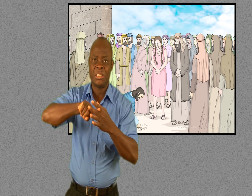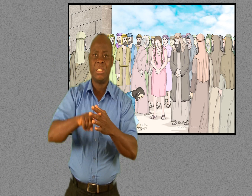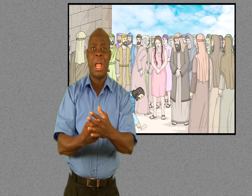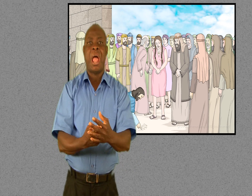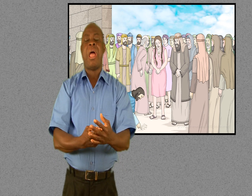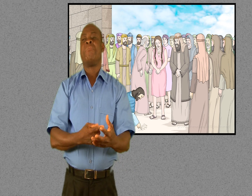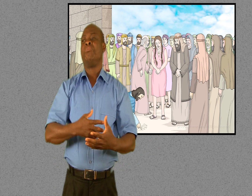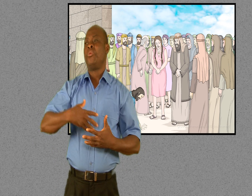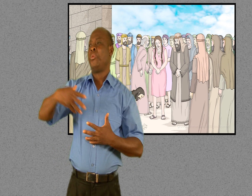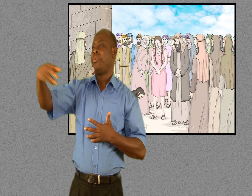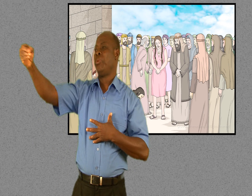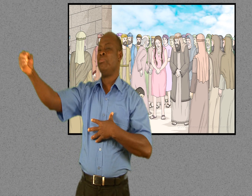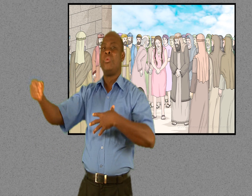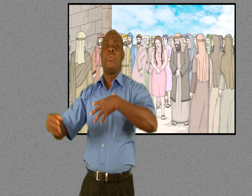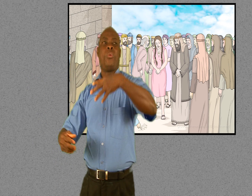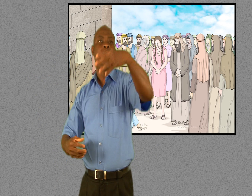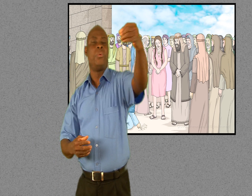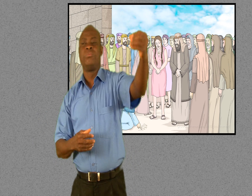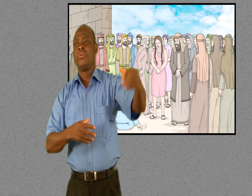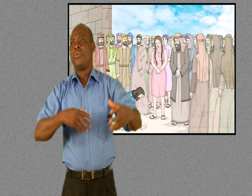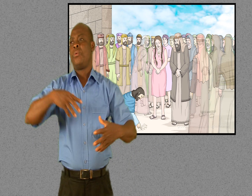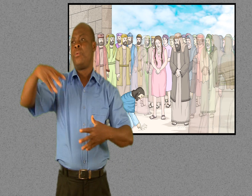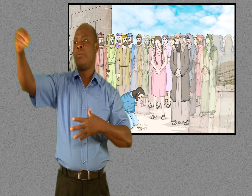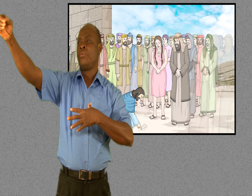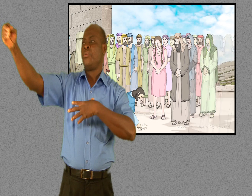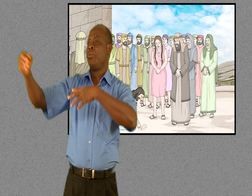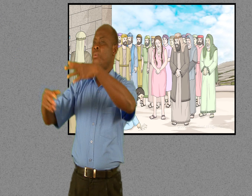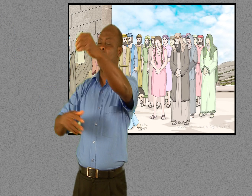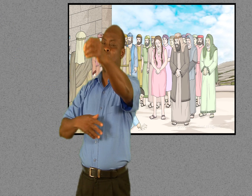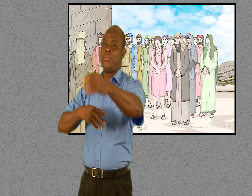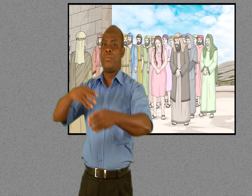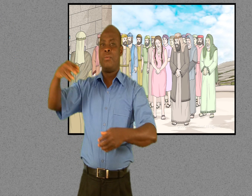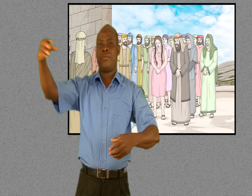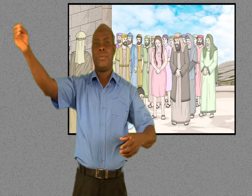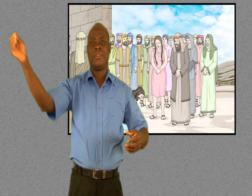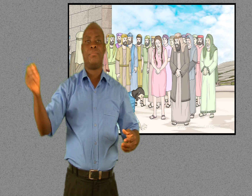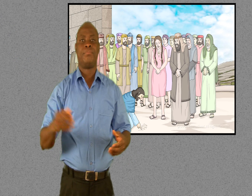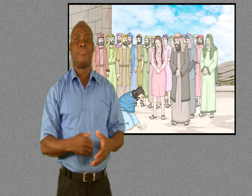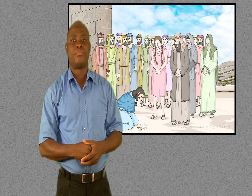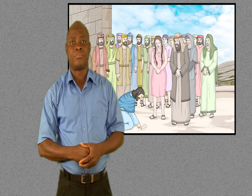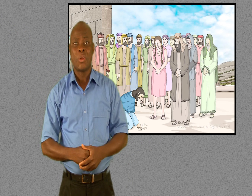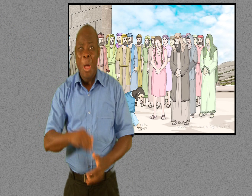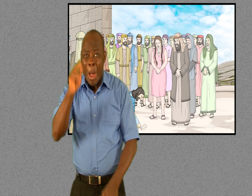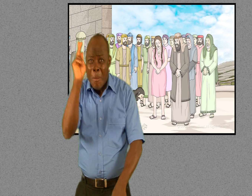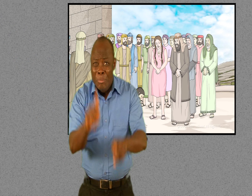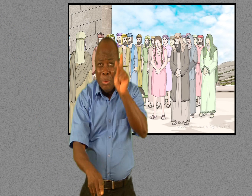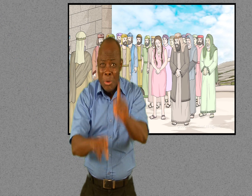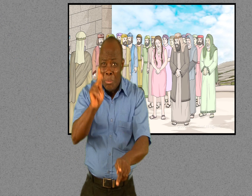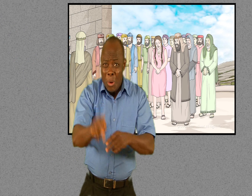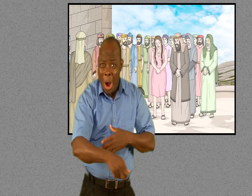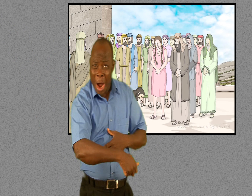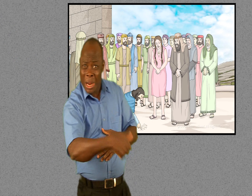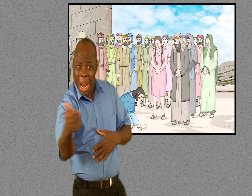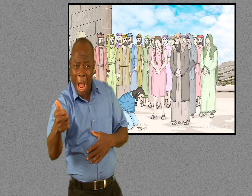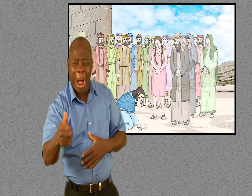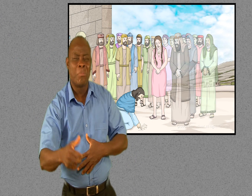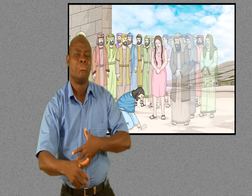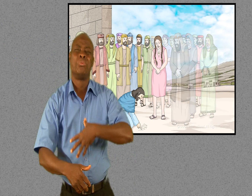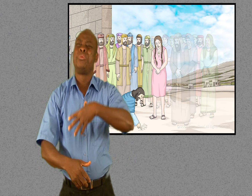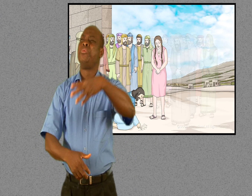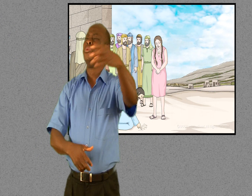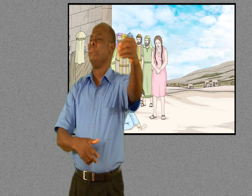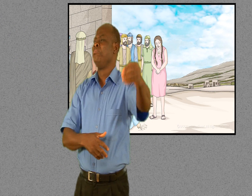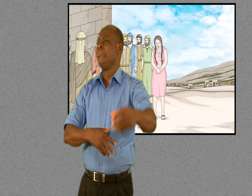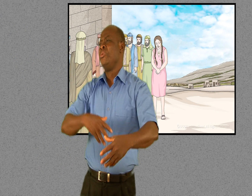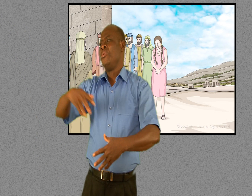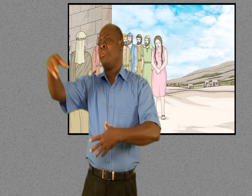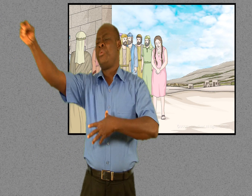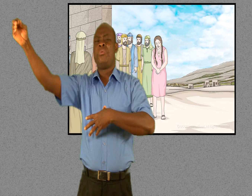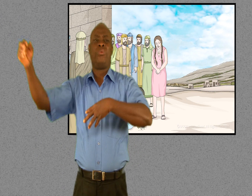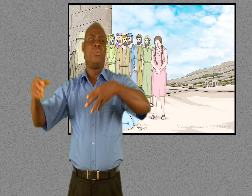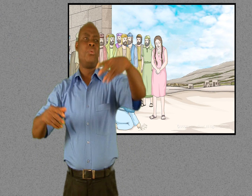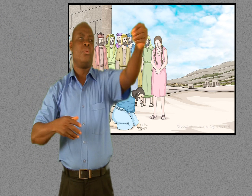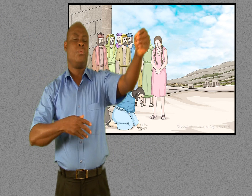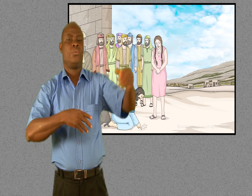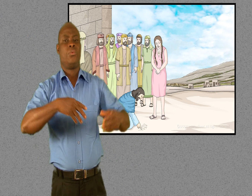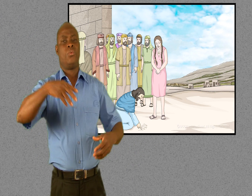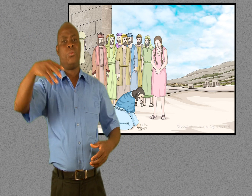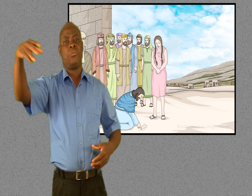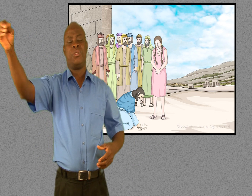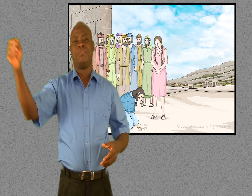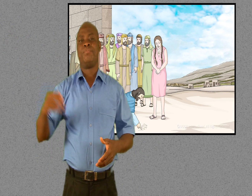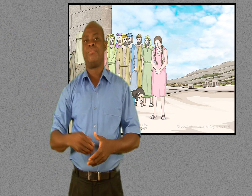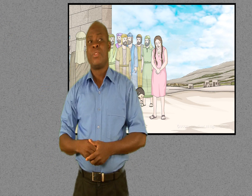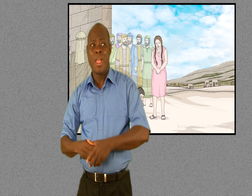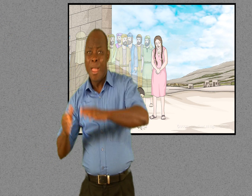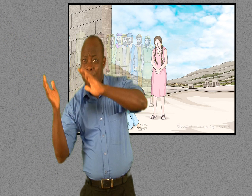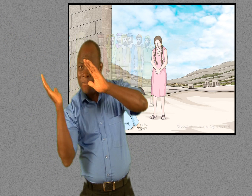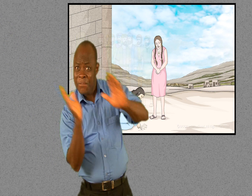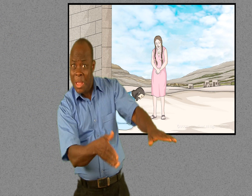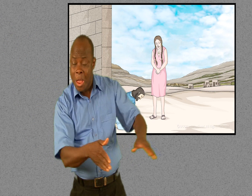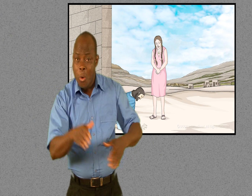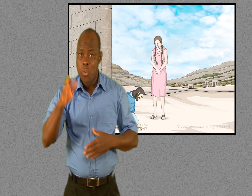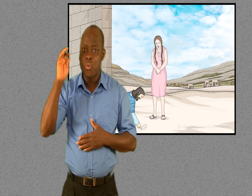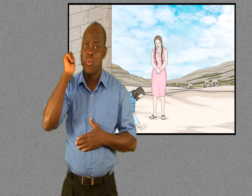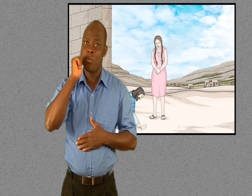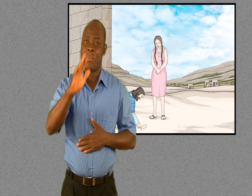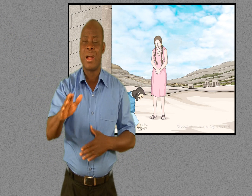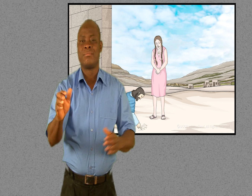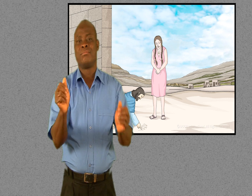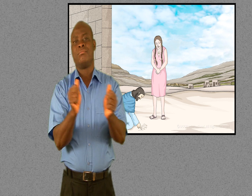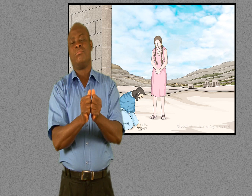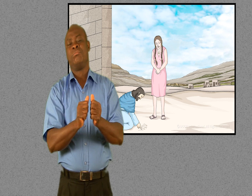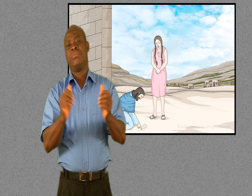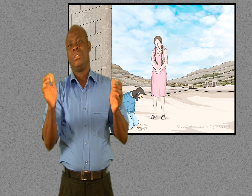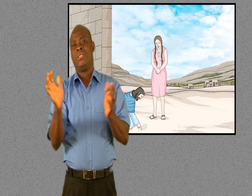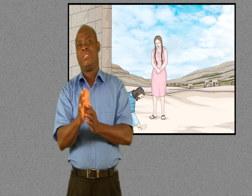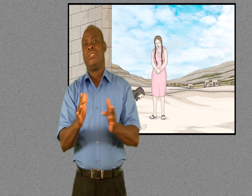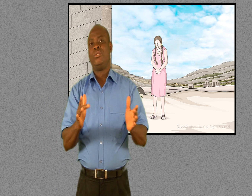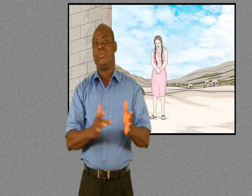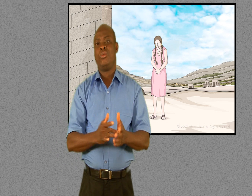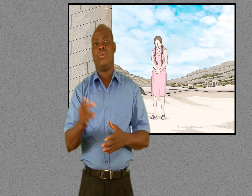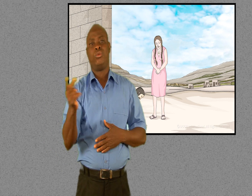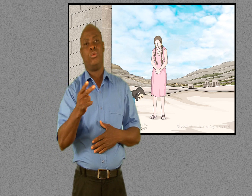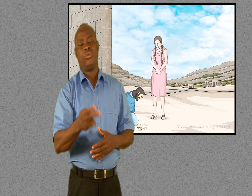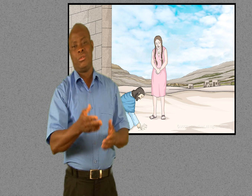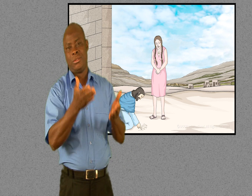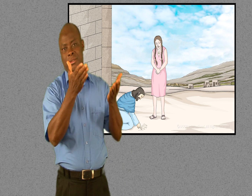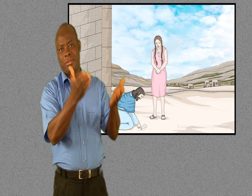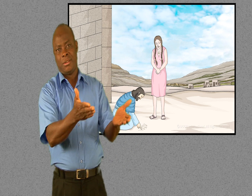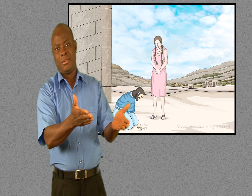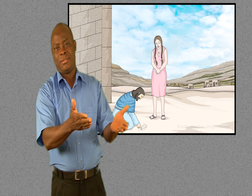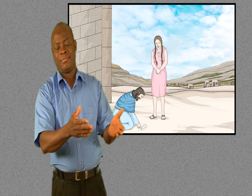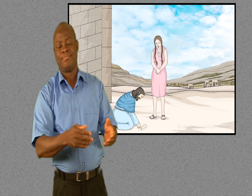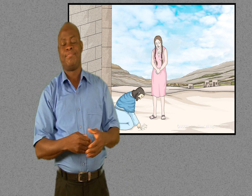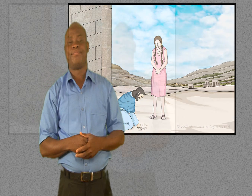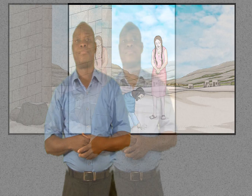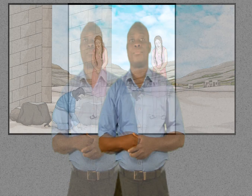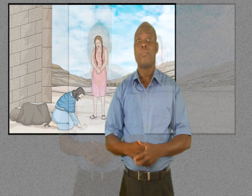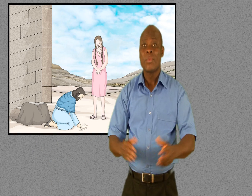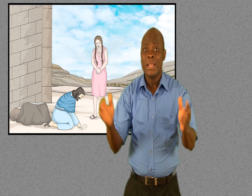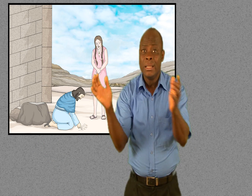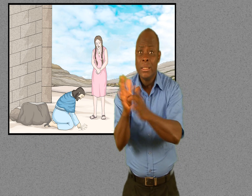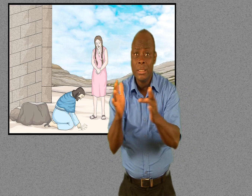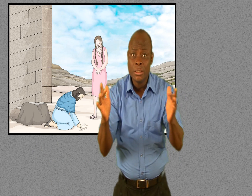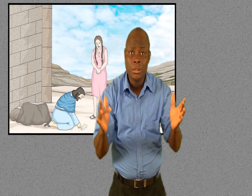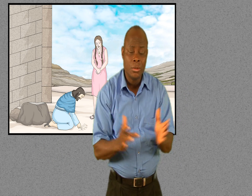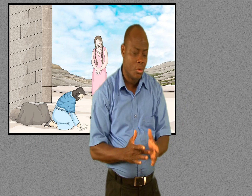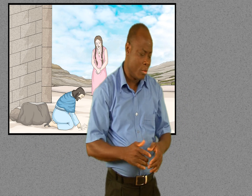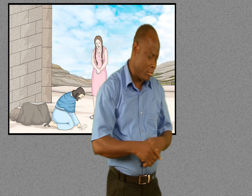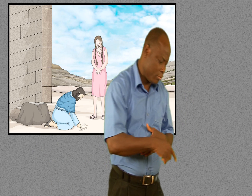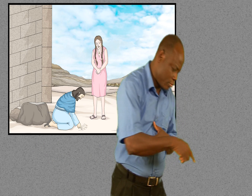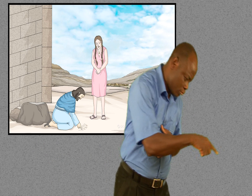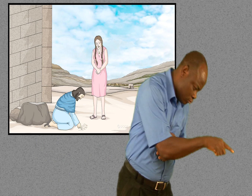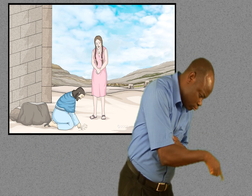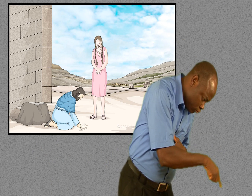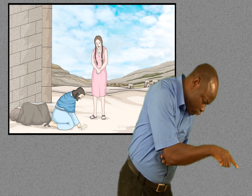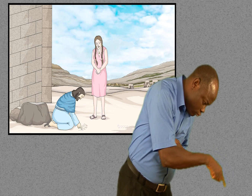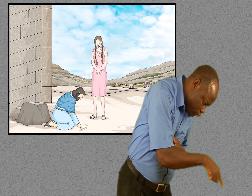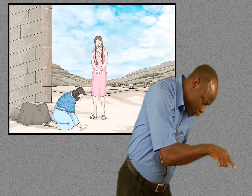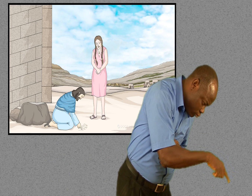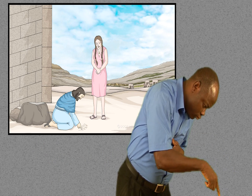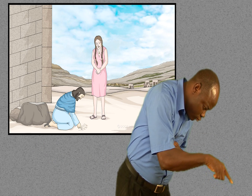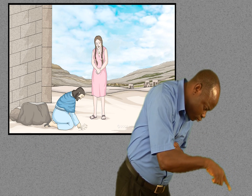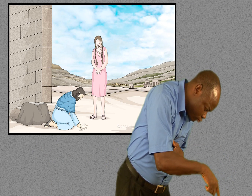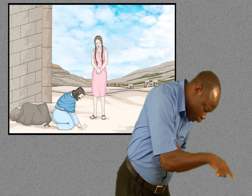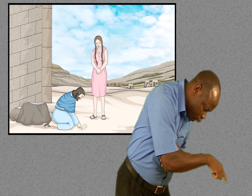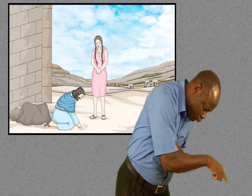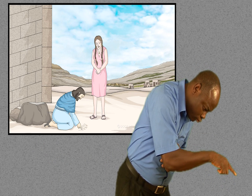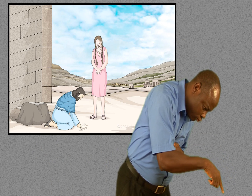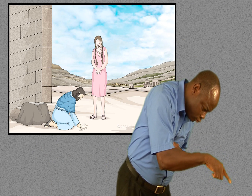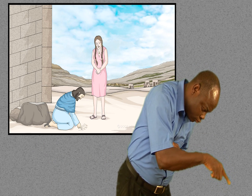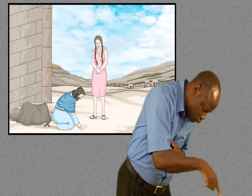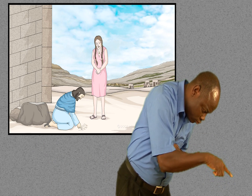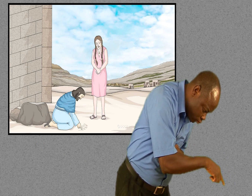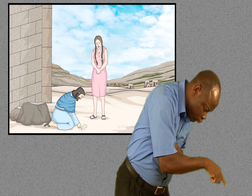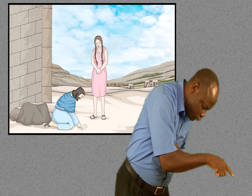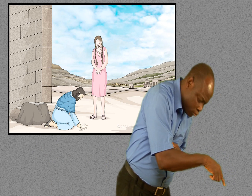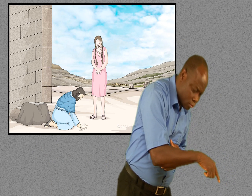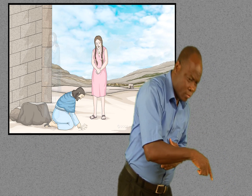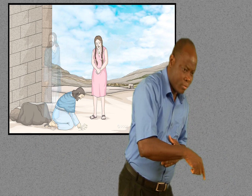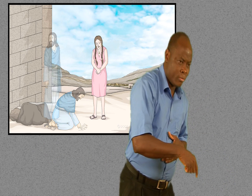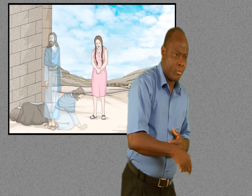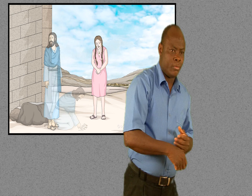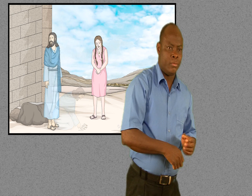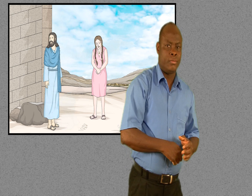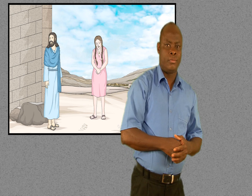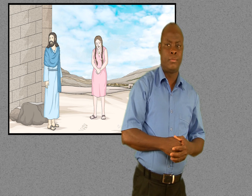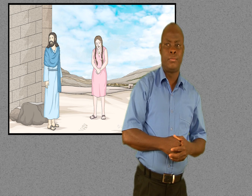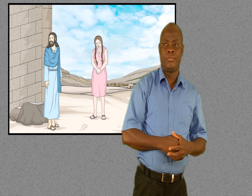When they heard this, they began to go away one by one, beginning with the older ones, until only Jesus was left, with the woman standing there.